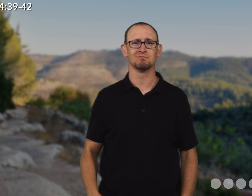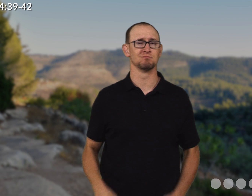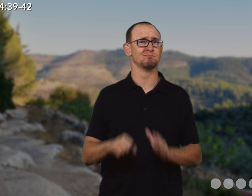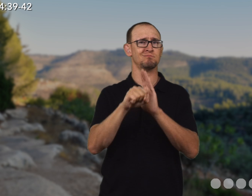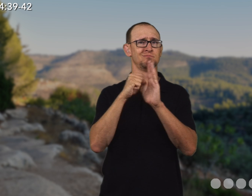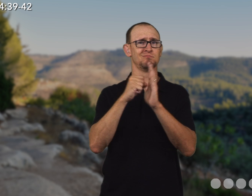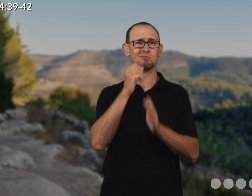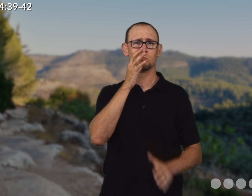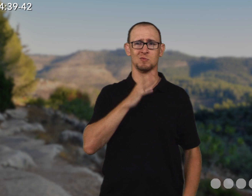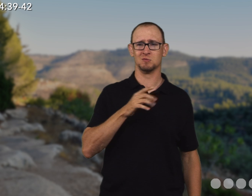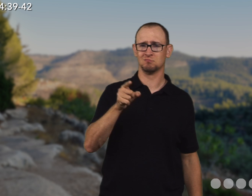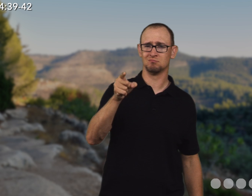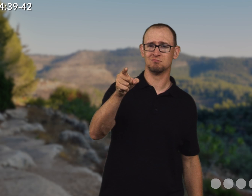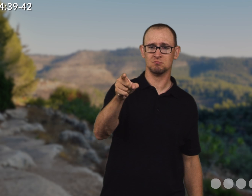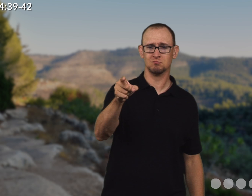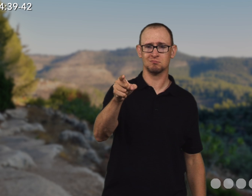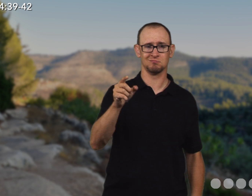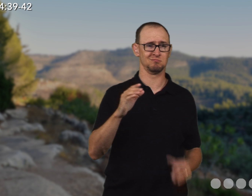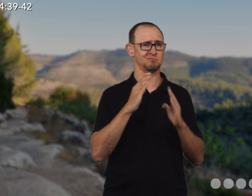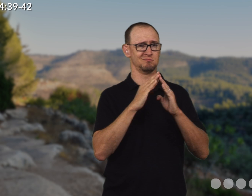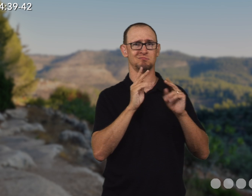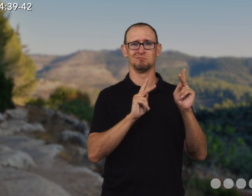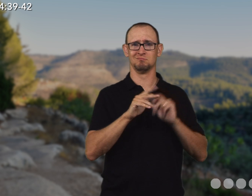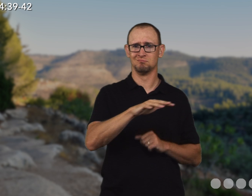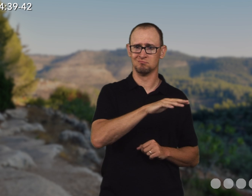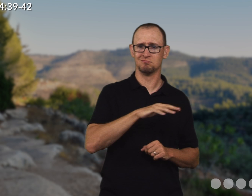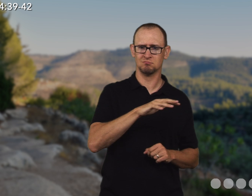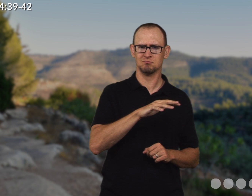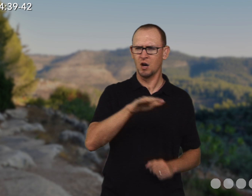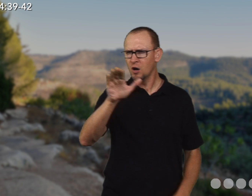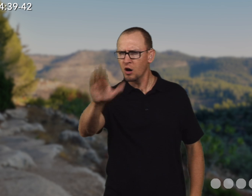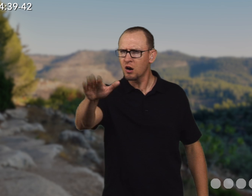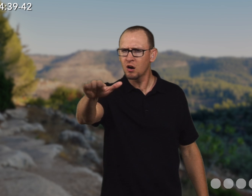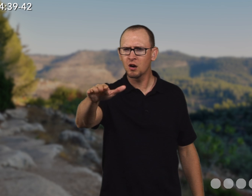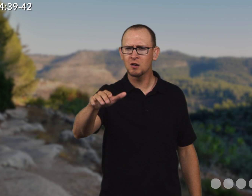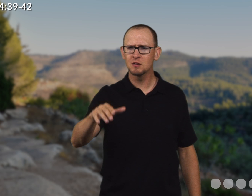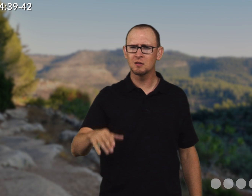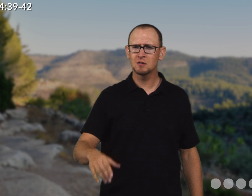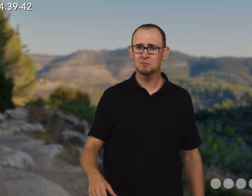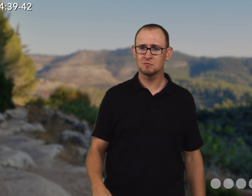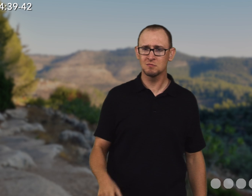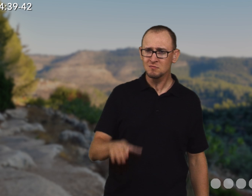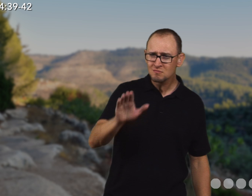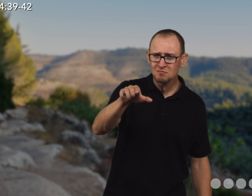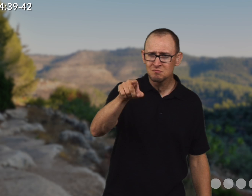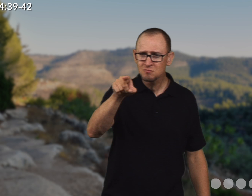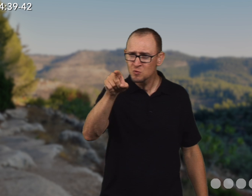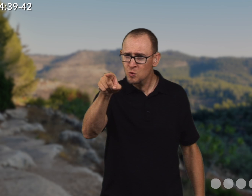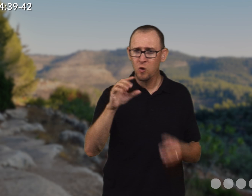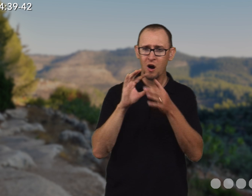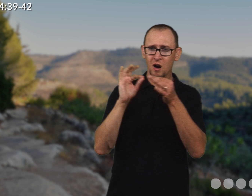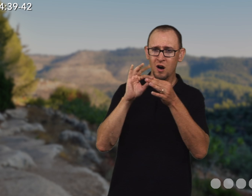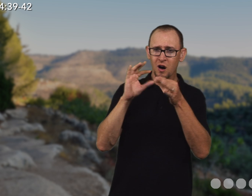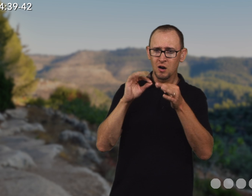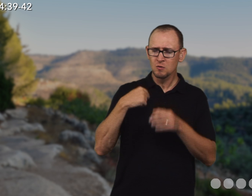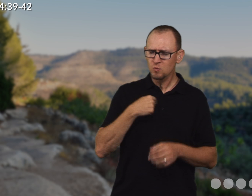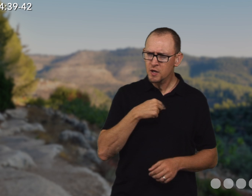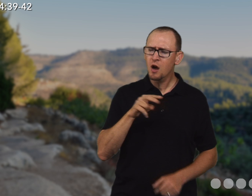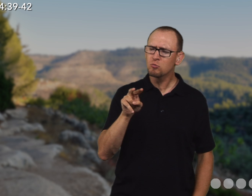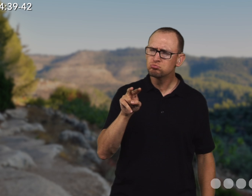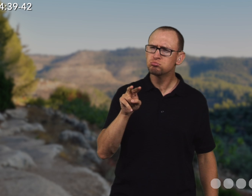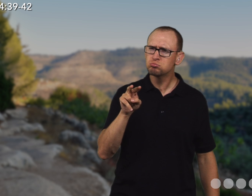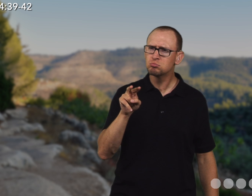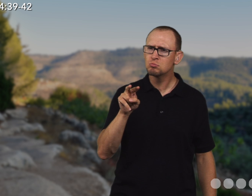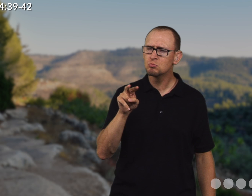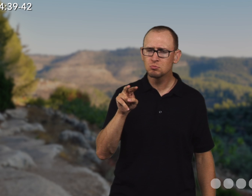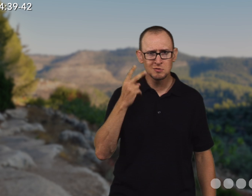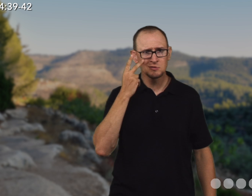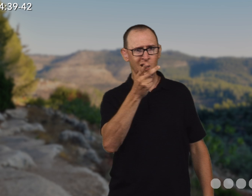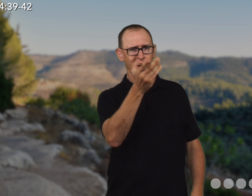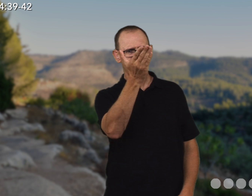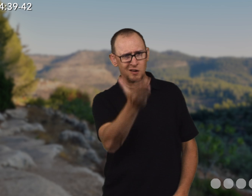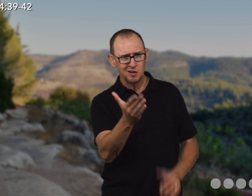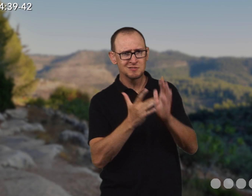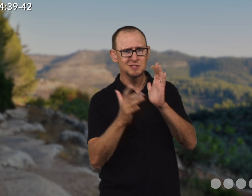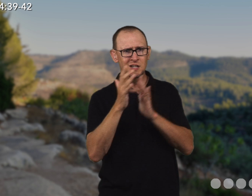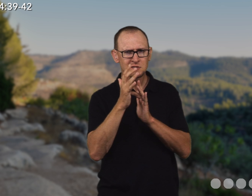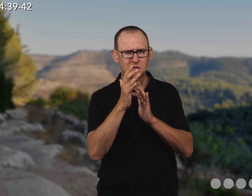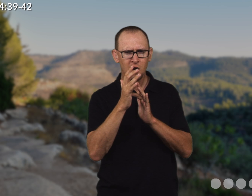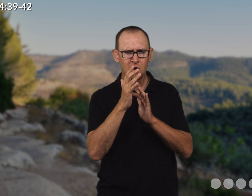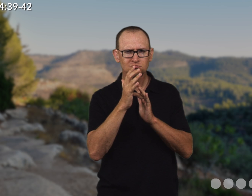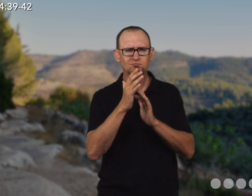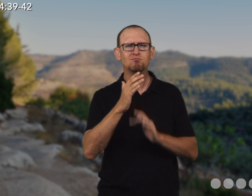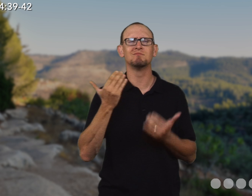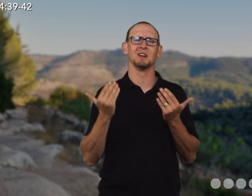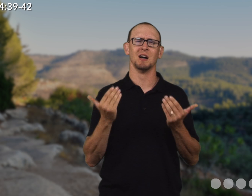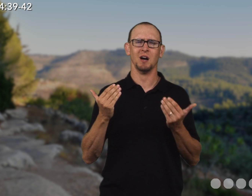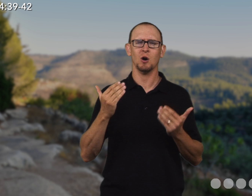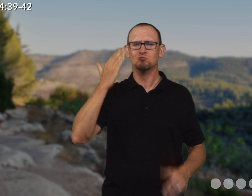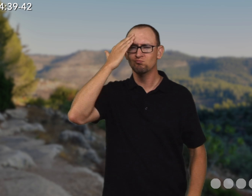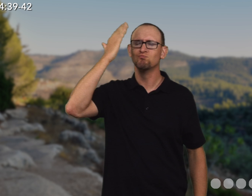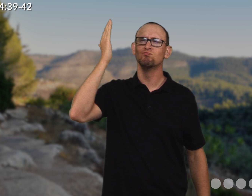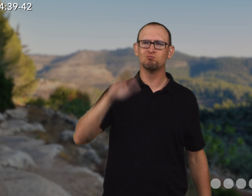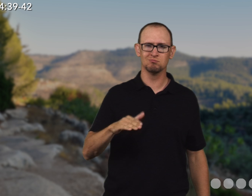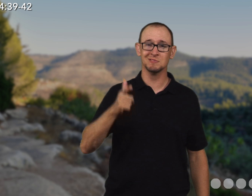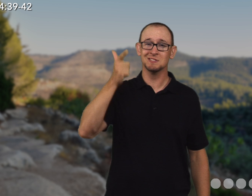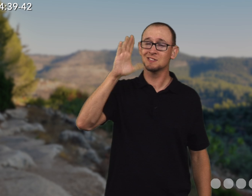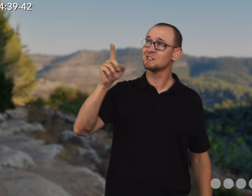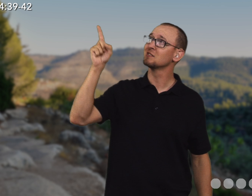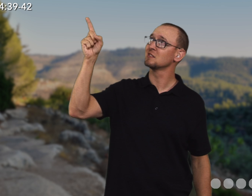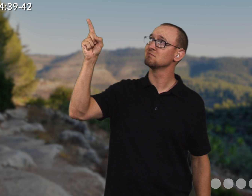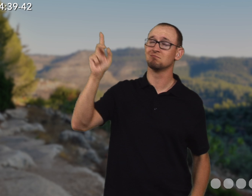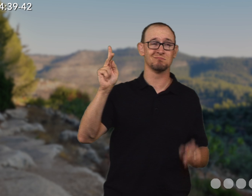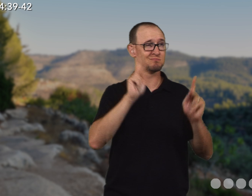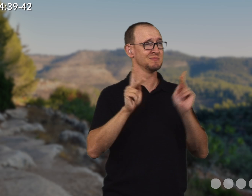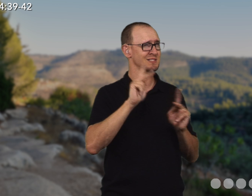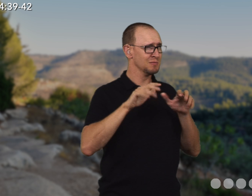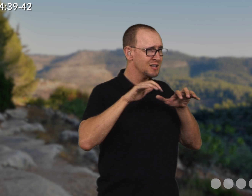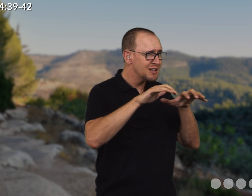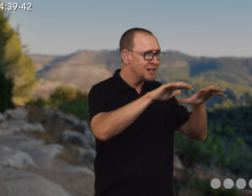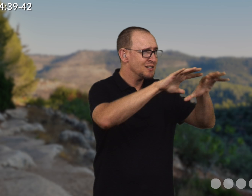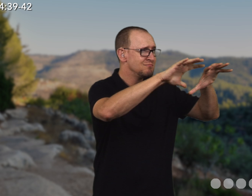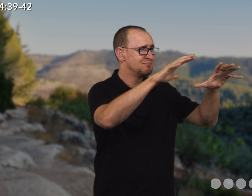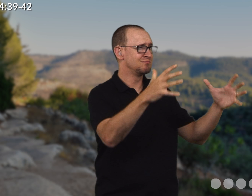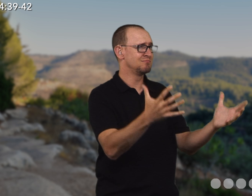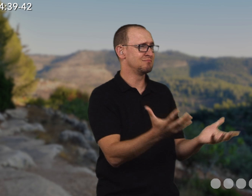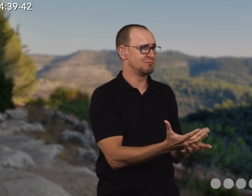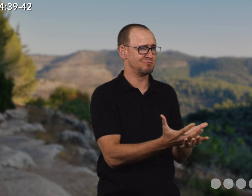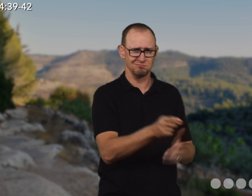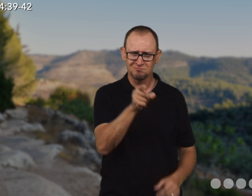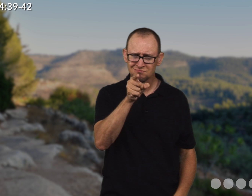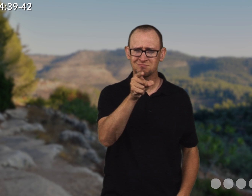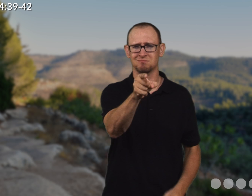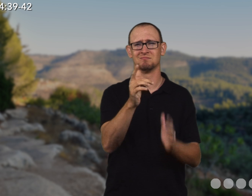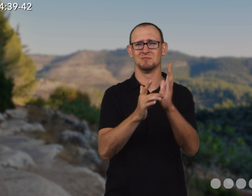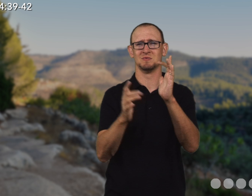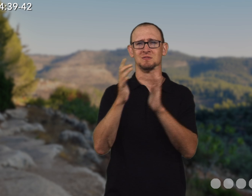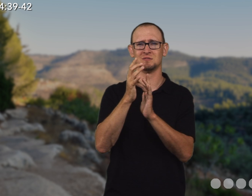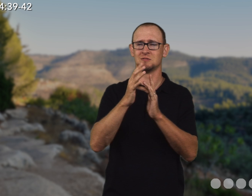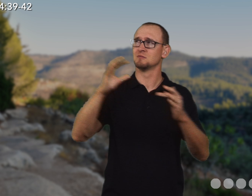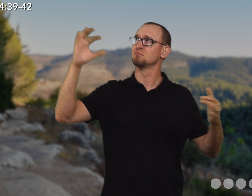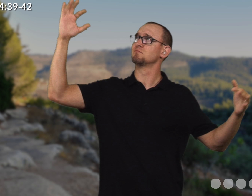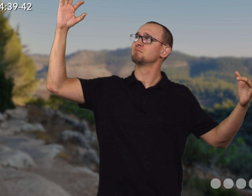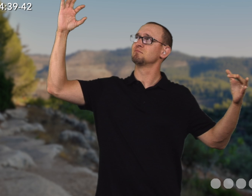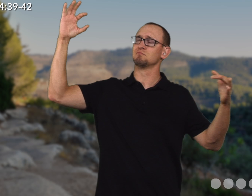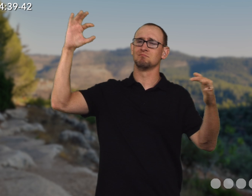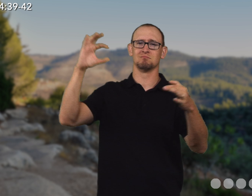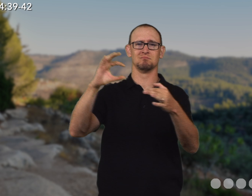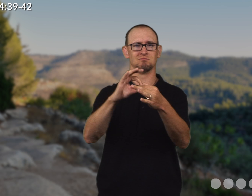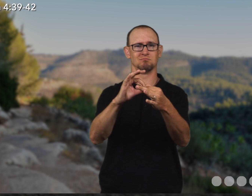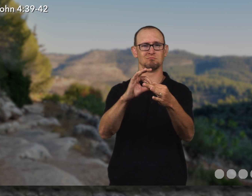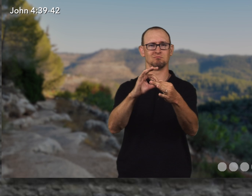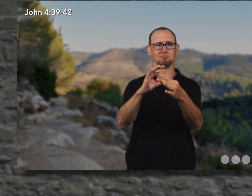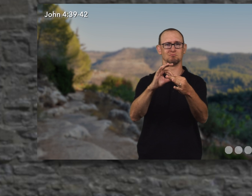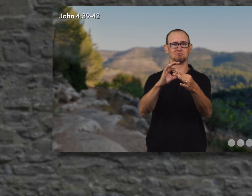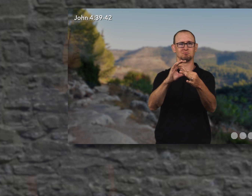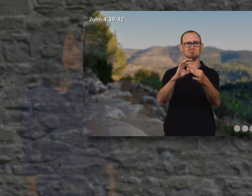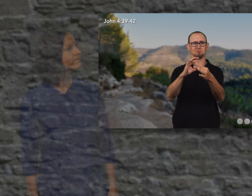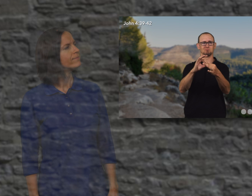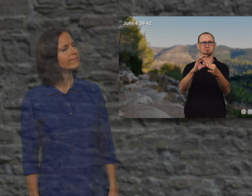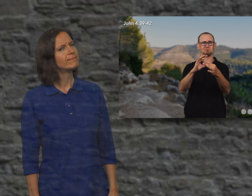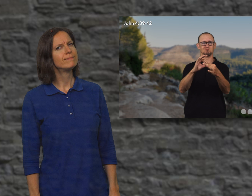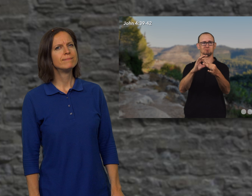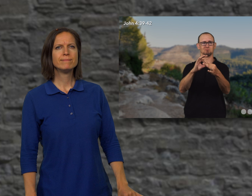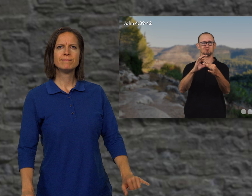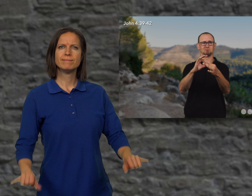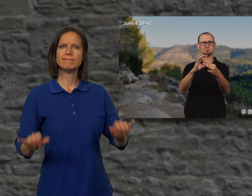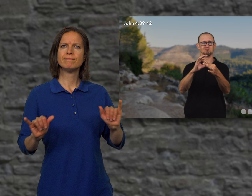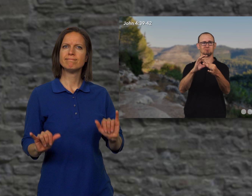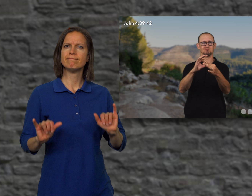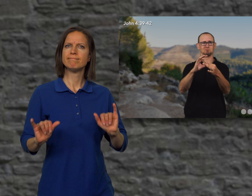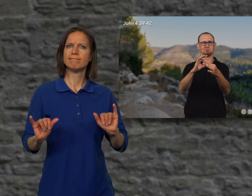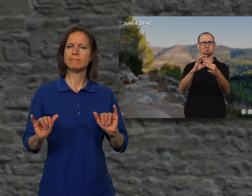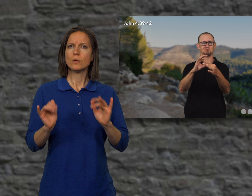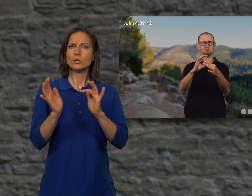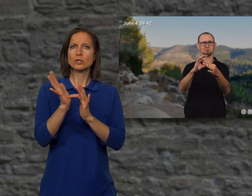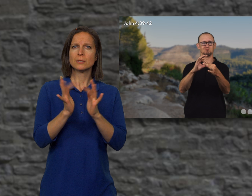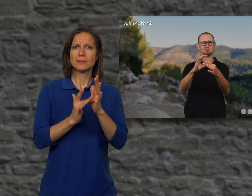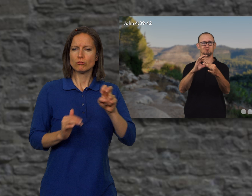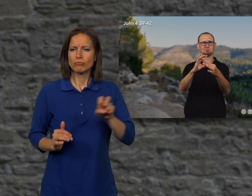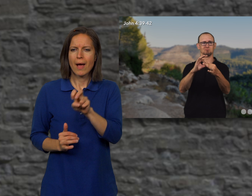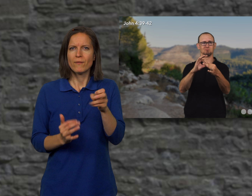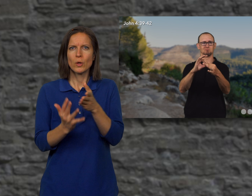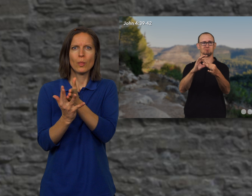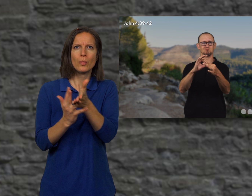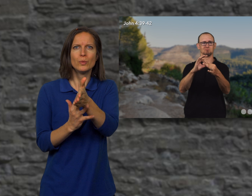They said to the woman, “We now believe not only because of your words; we have heard for ourselves, and we know that this man truly is the Savior of the world.”